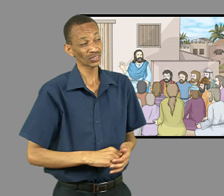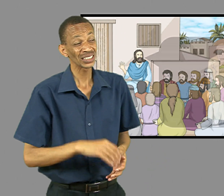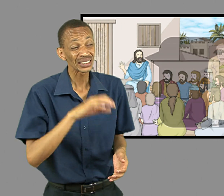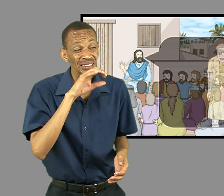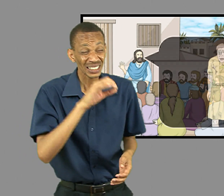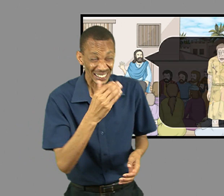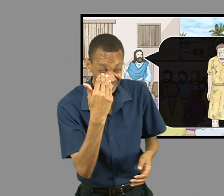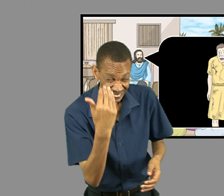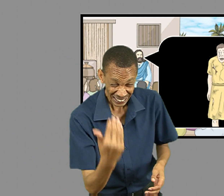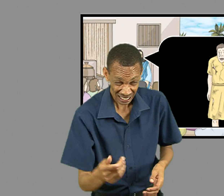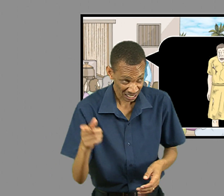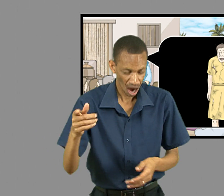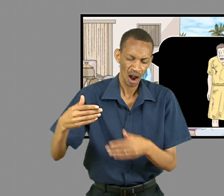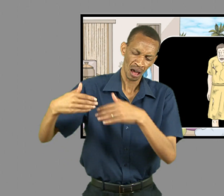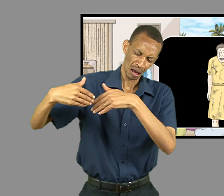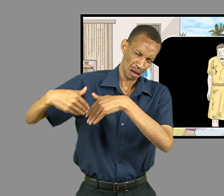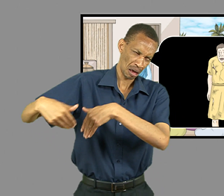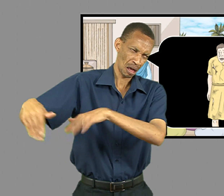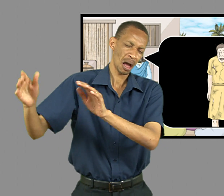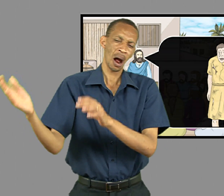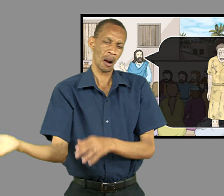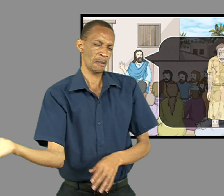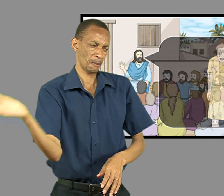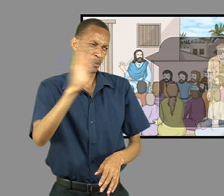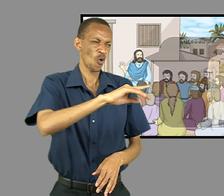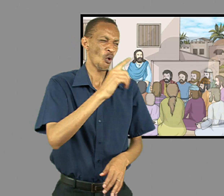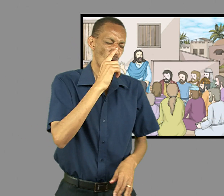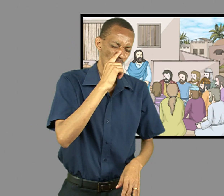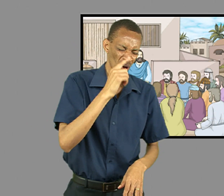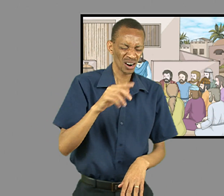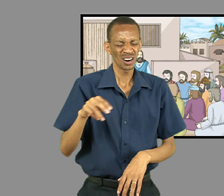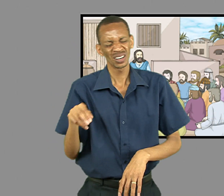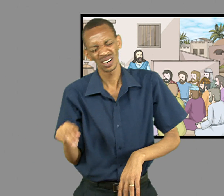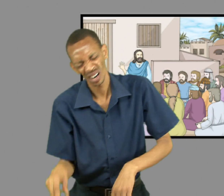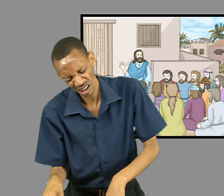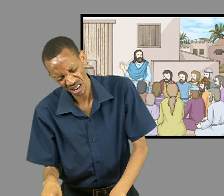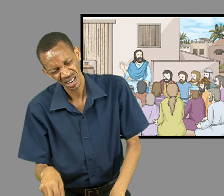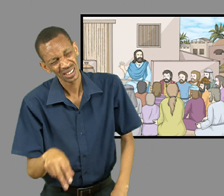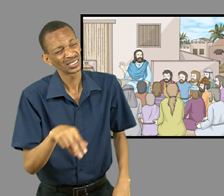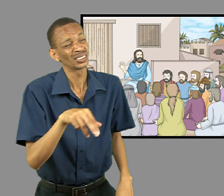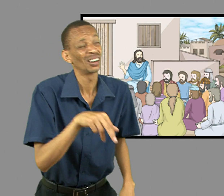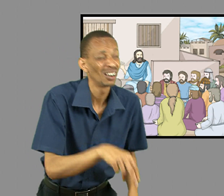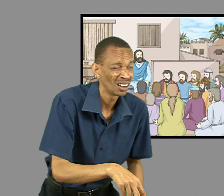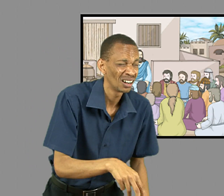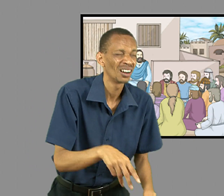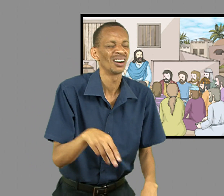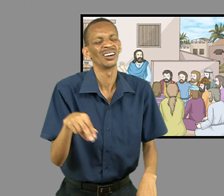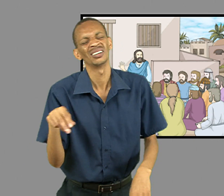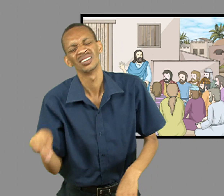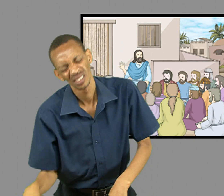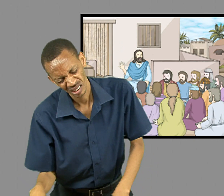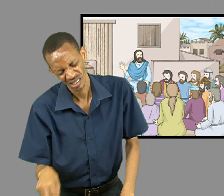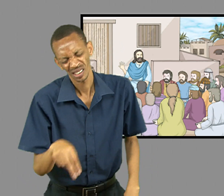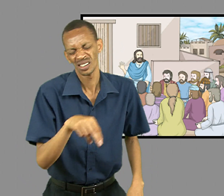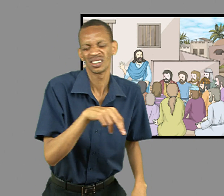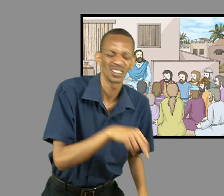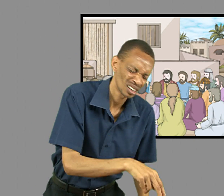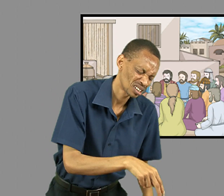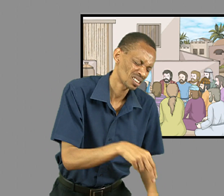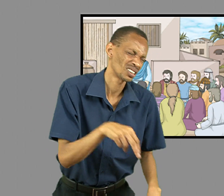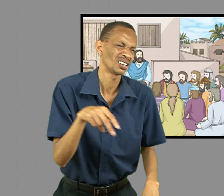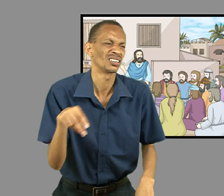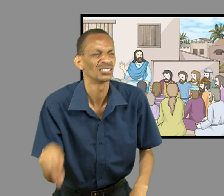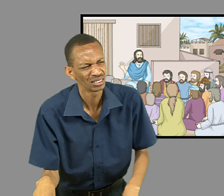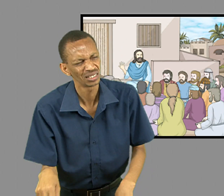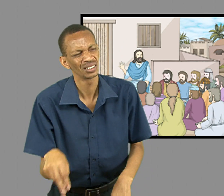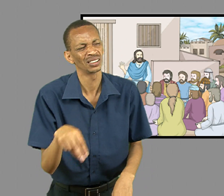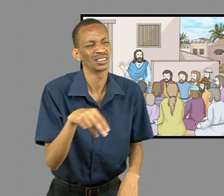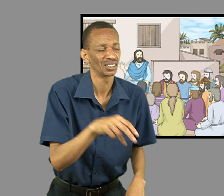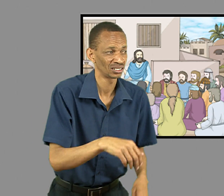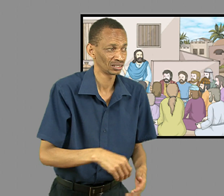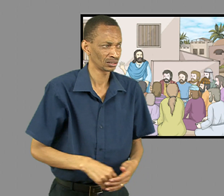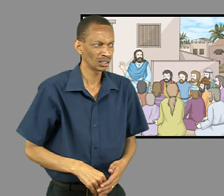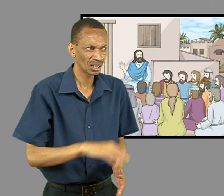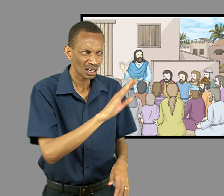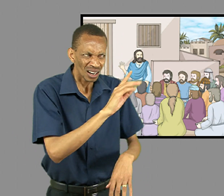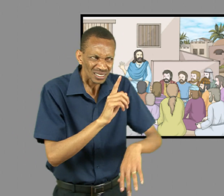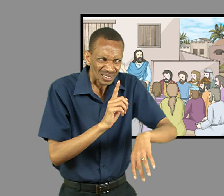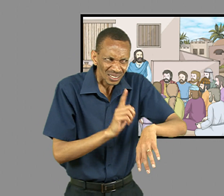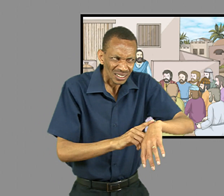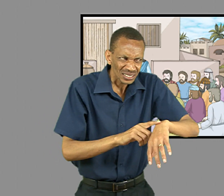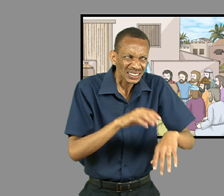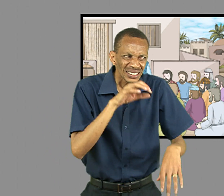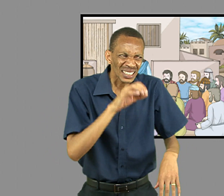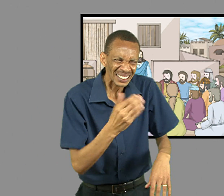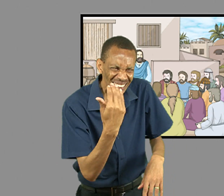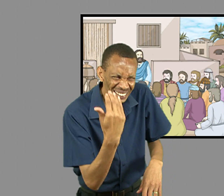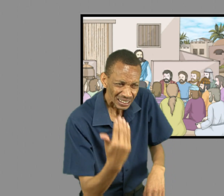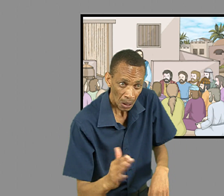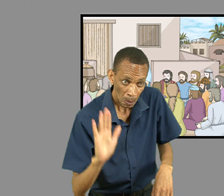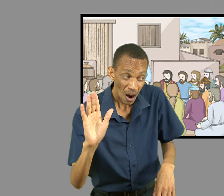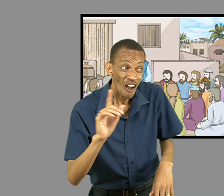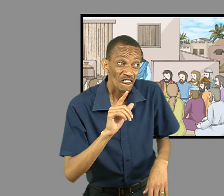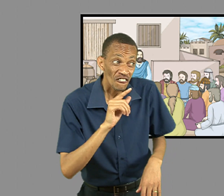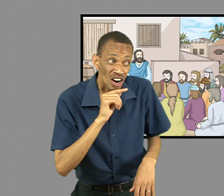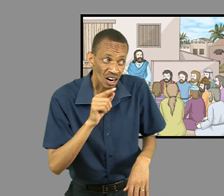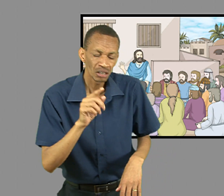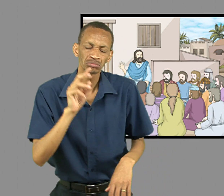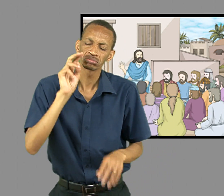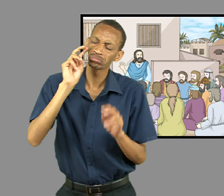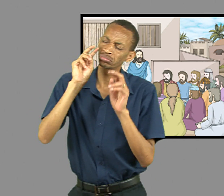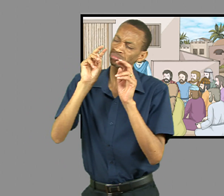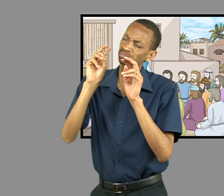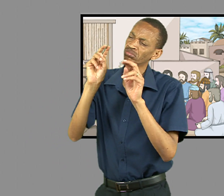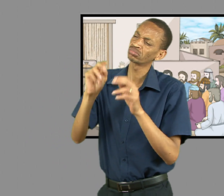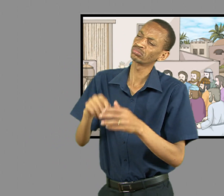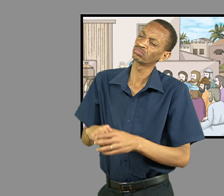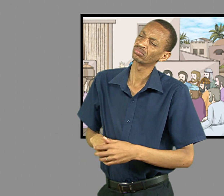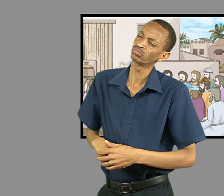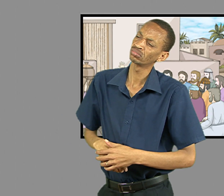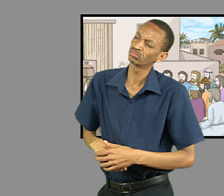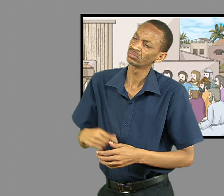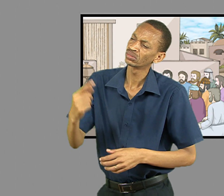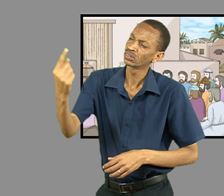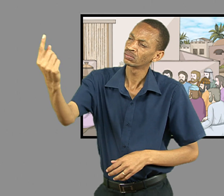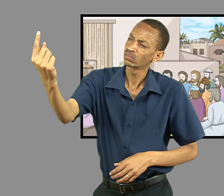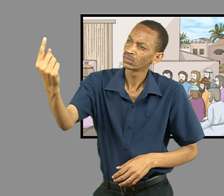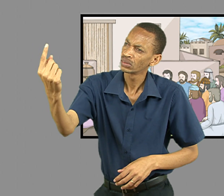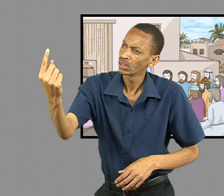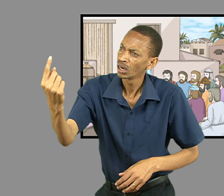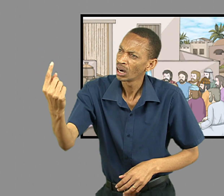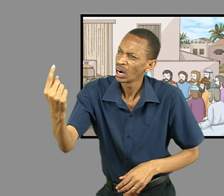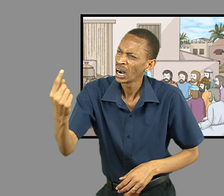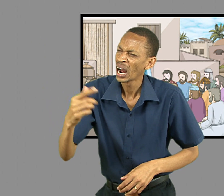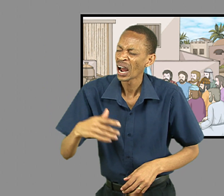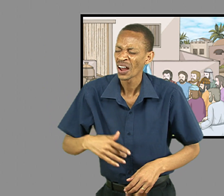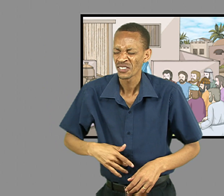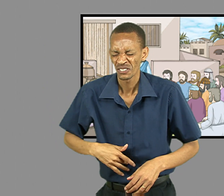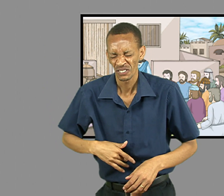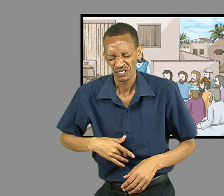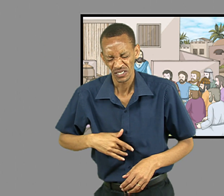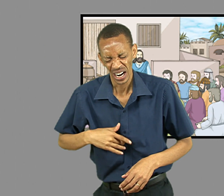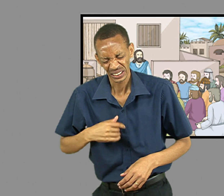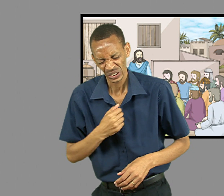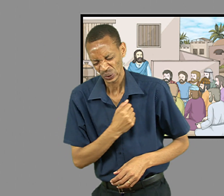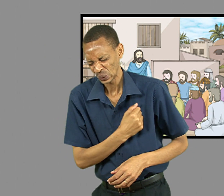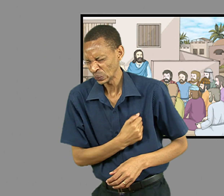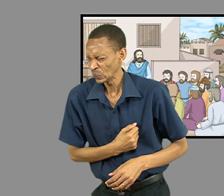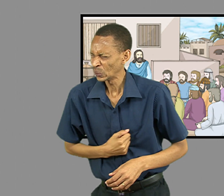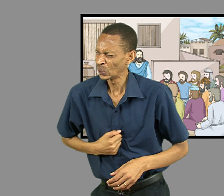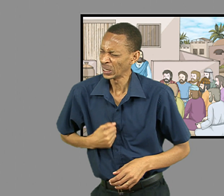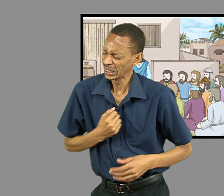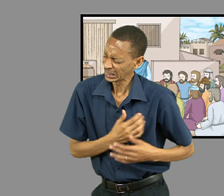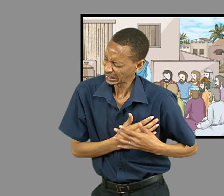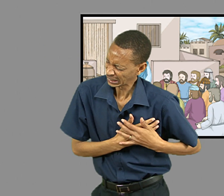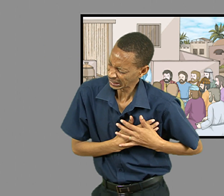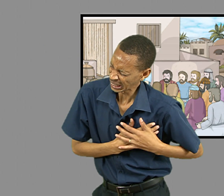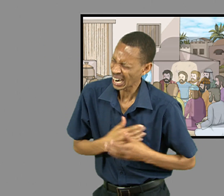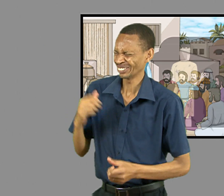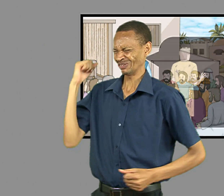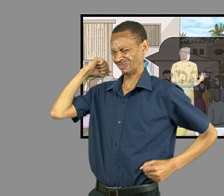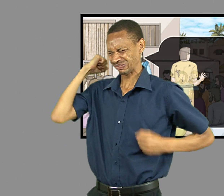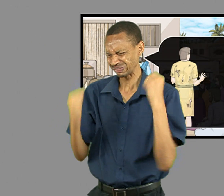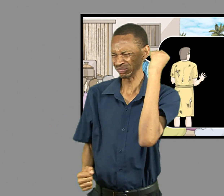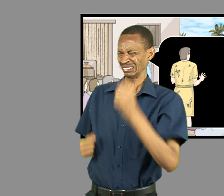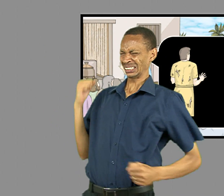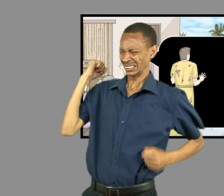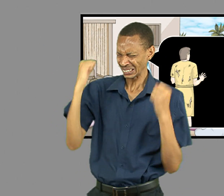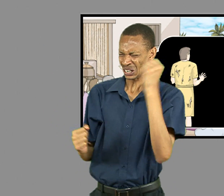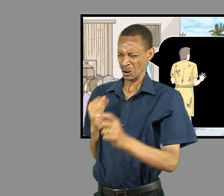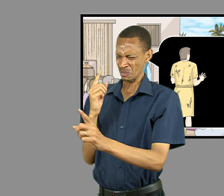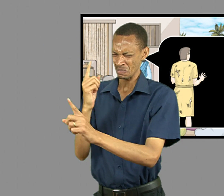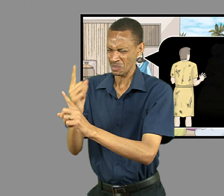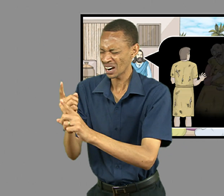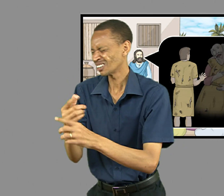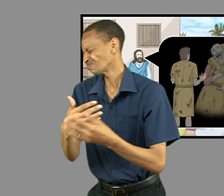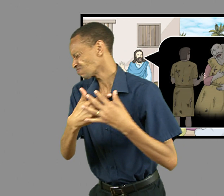But while he was still in the distance, his father saw him and was filled with compassion.